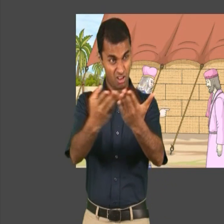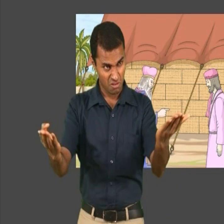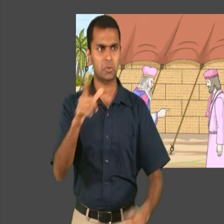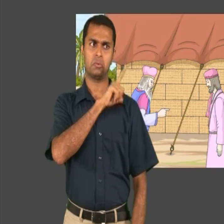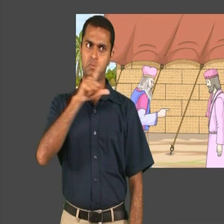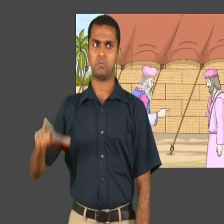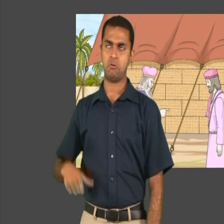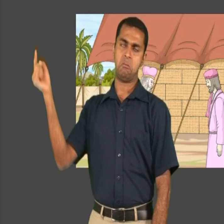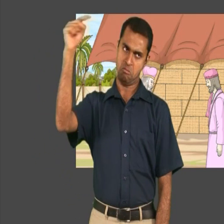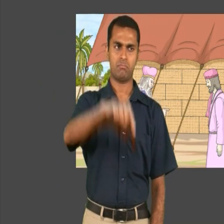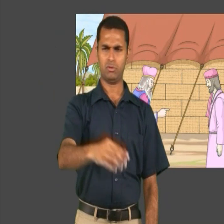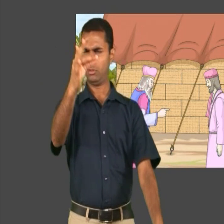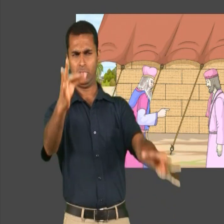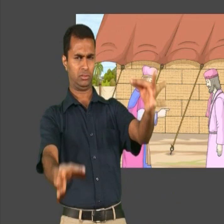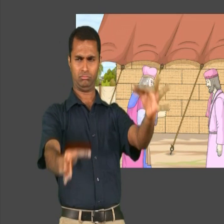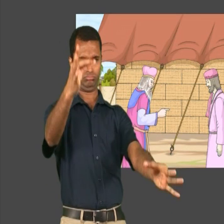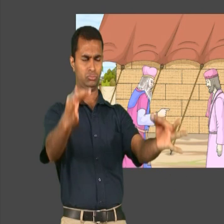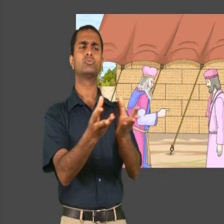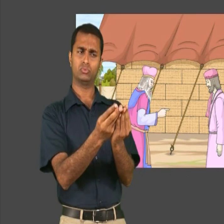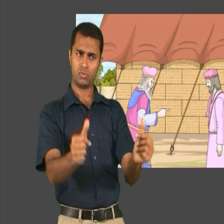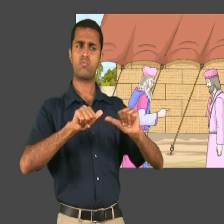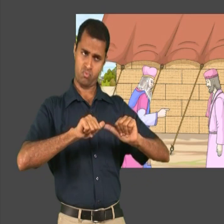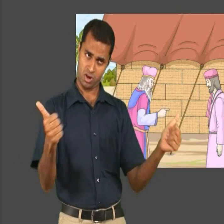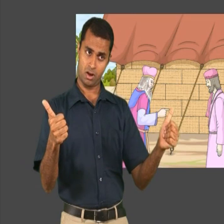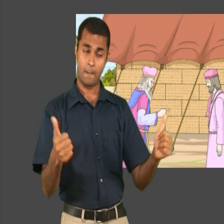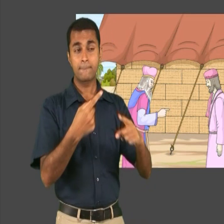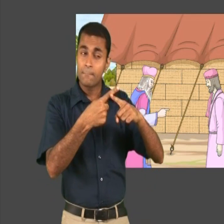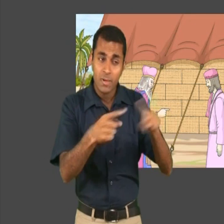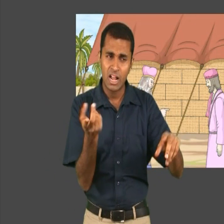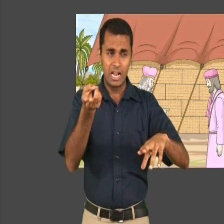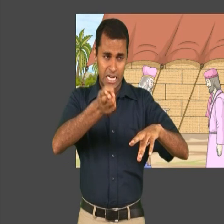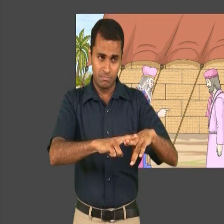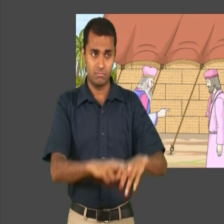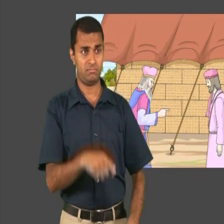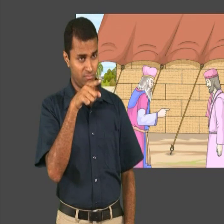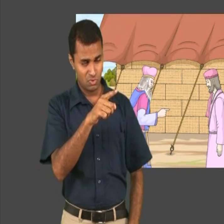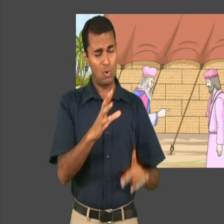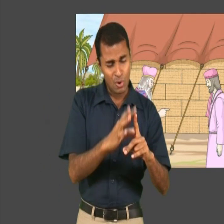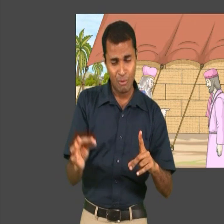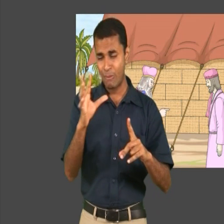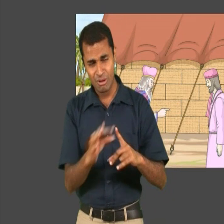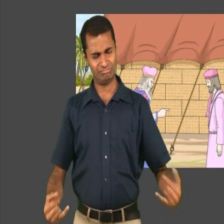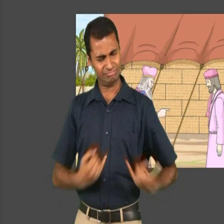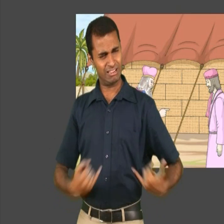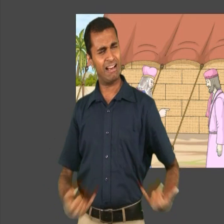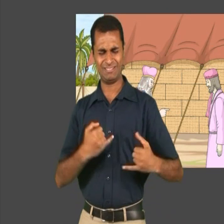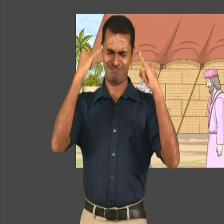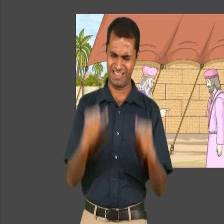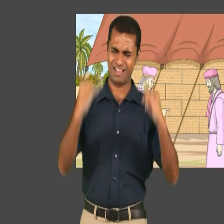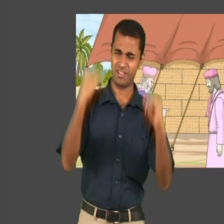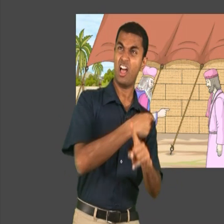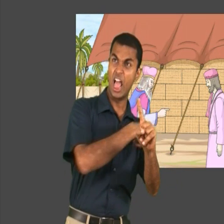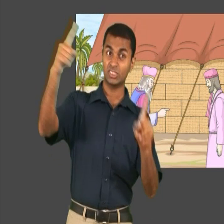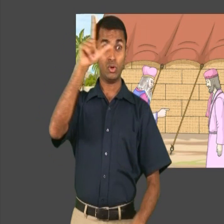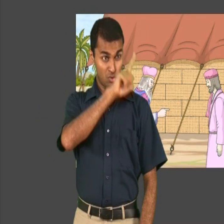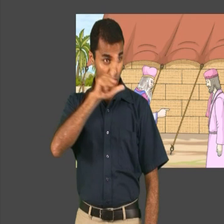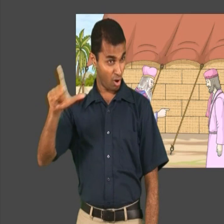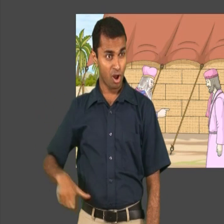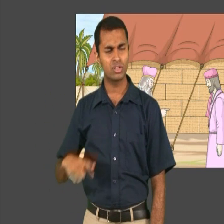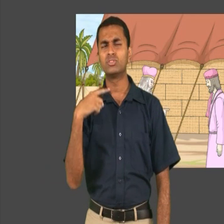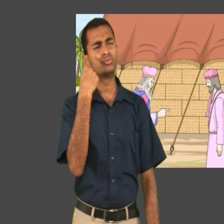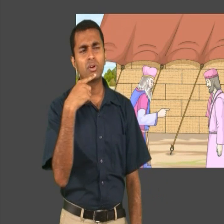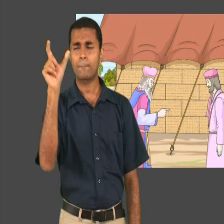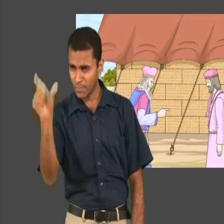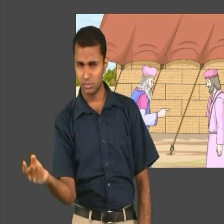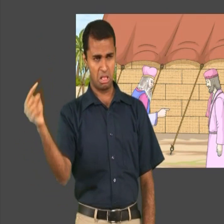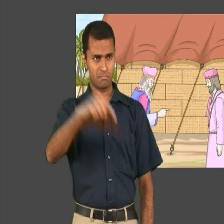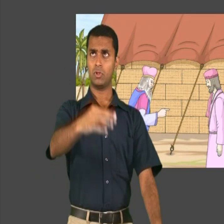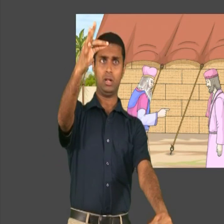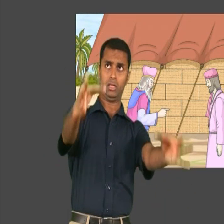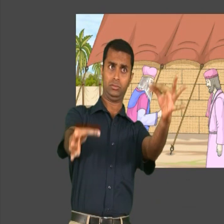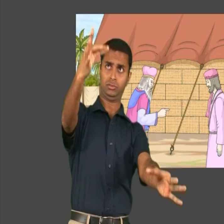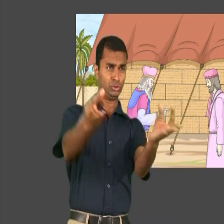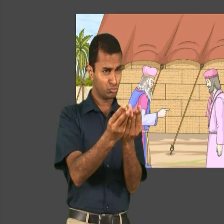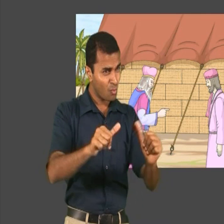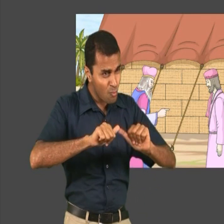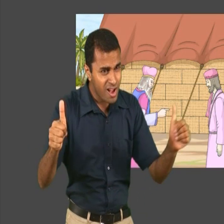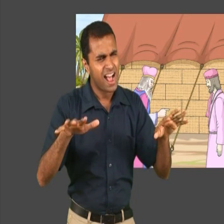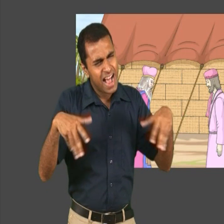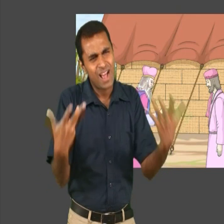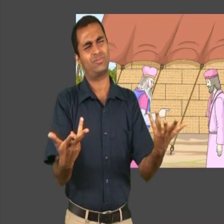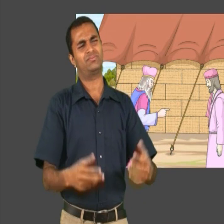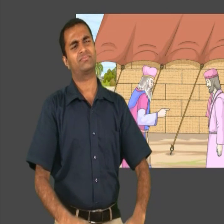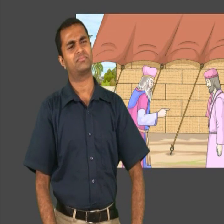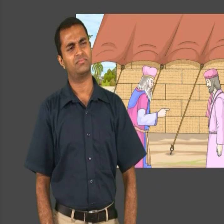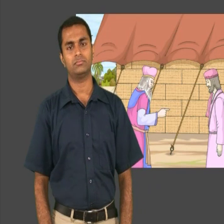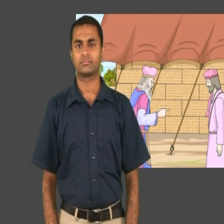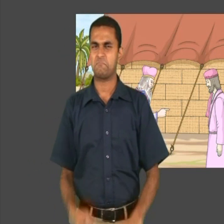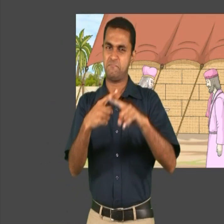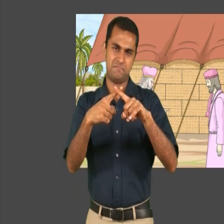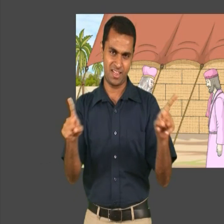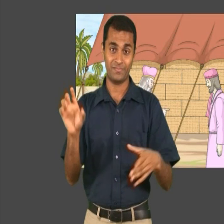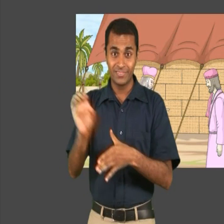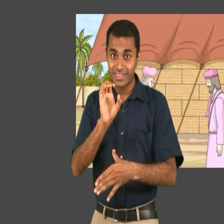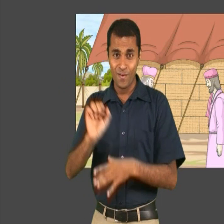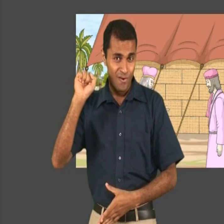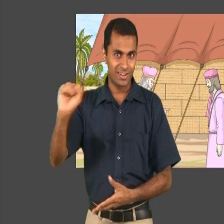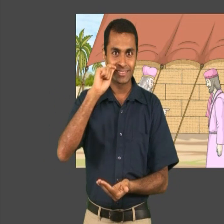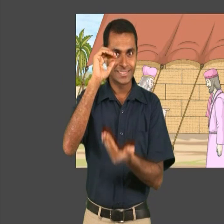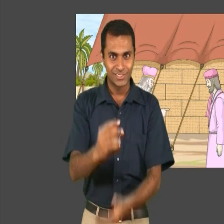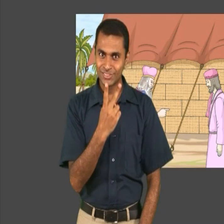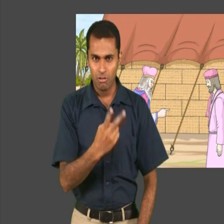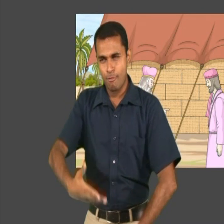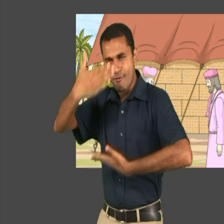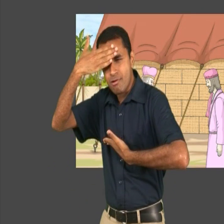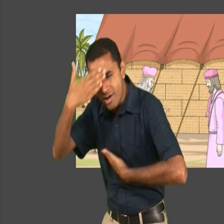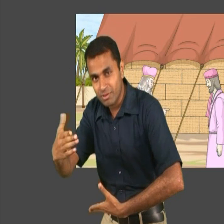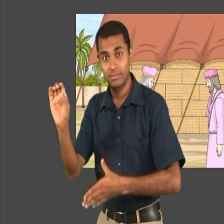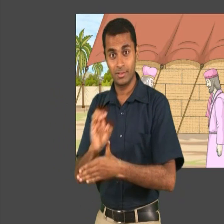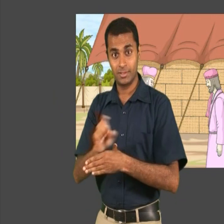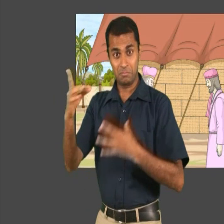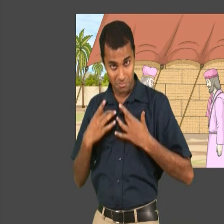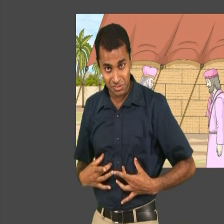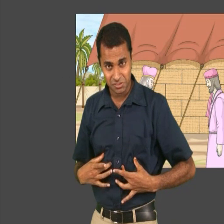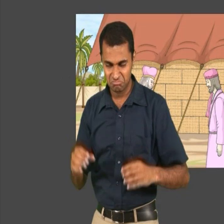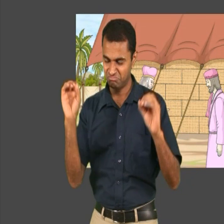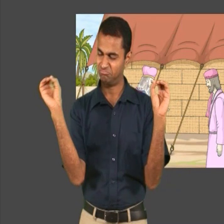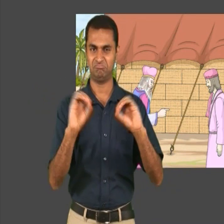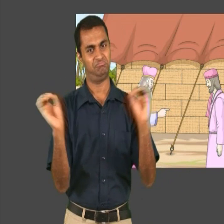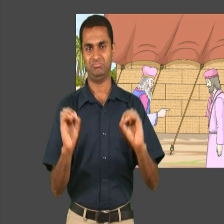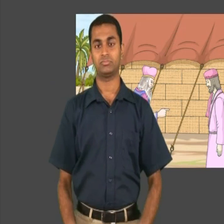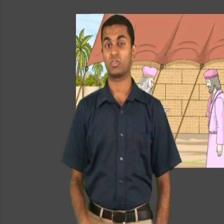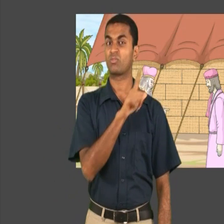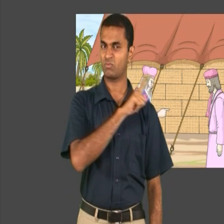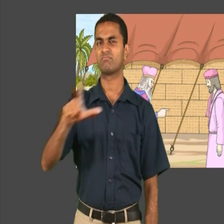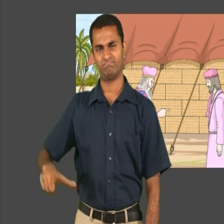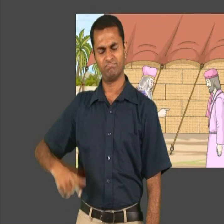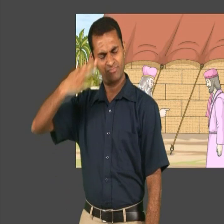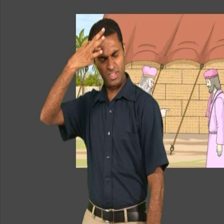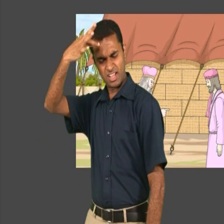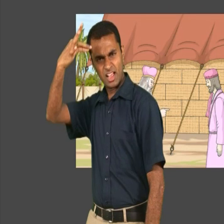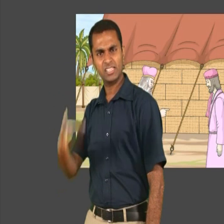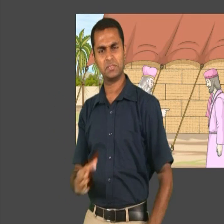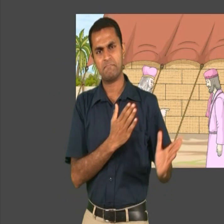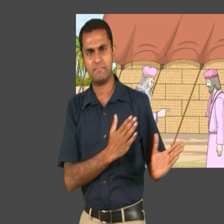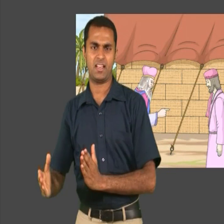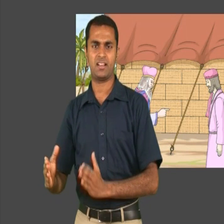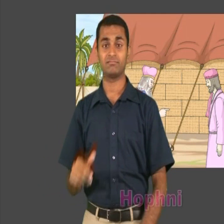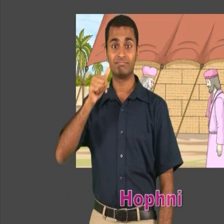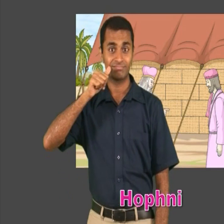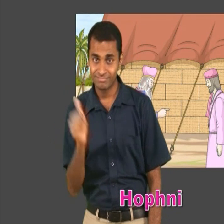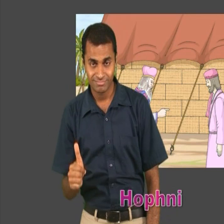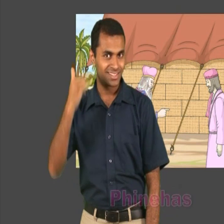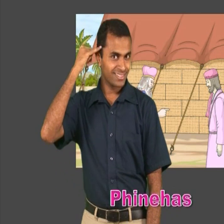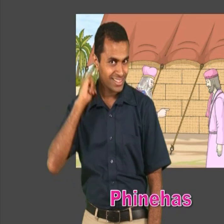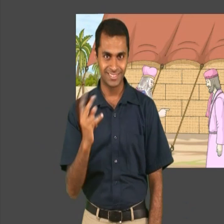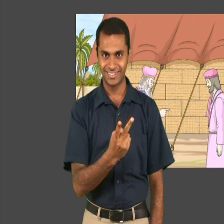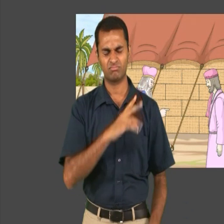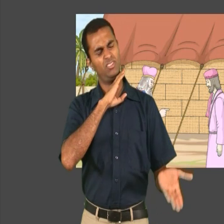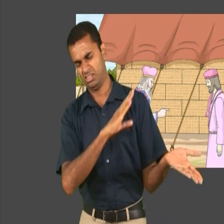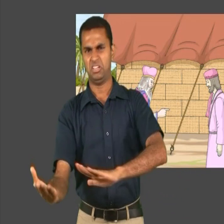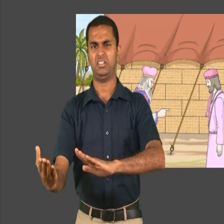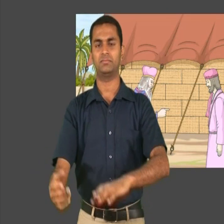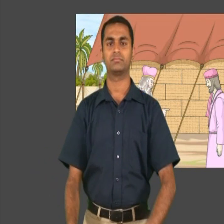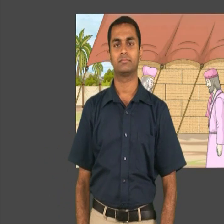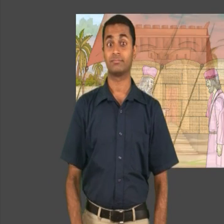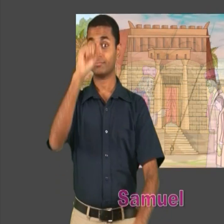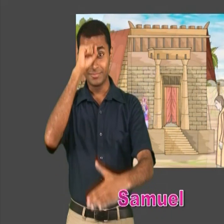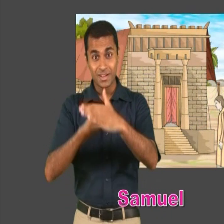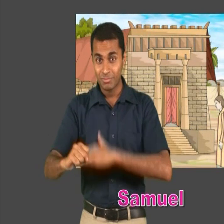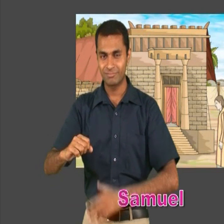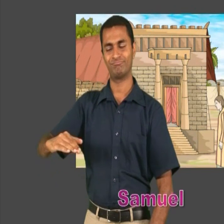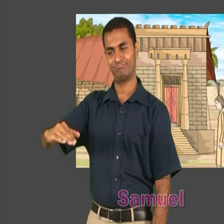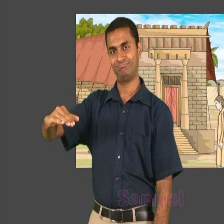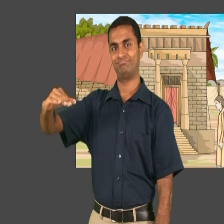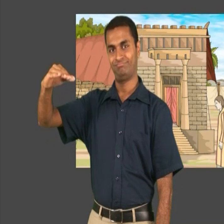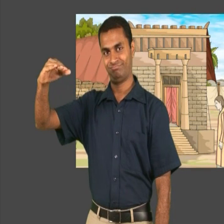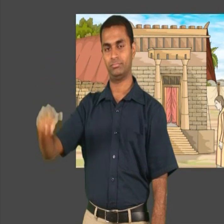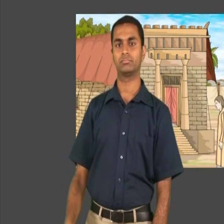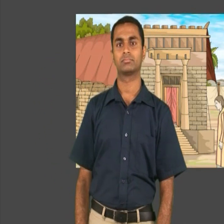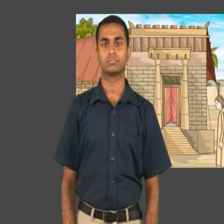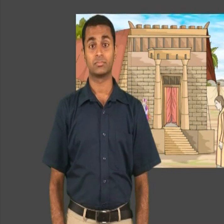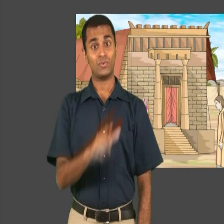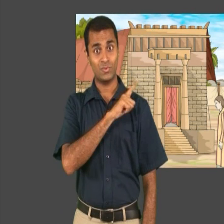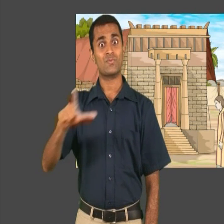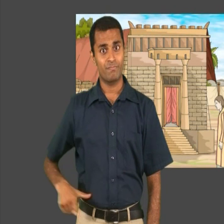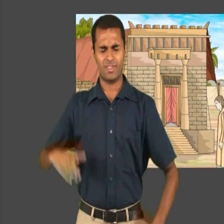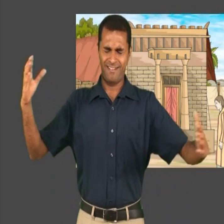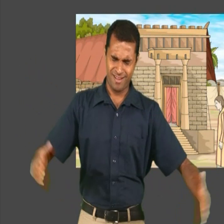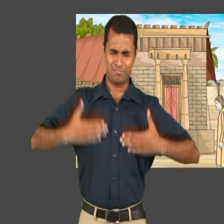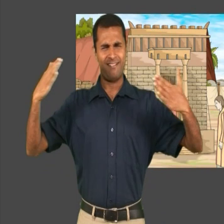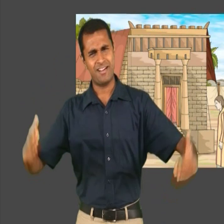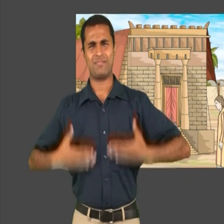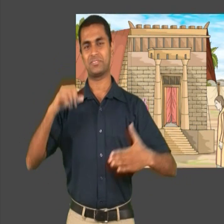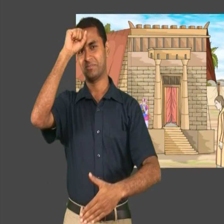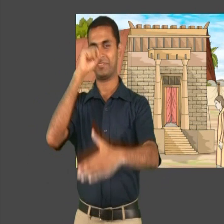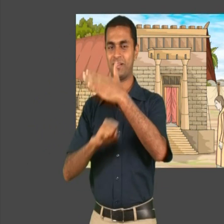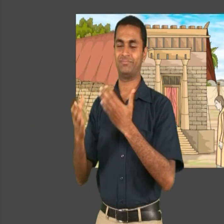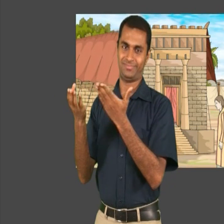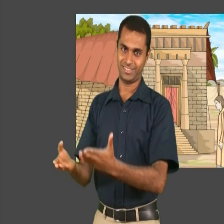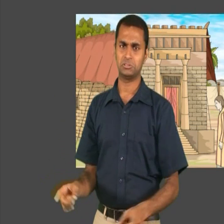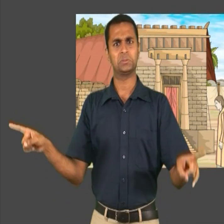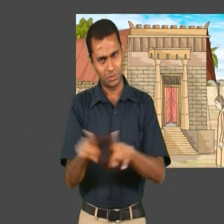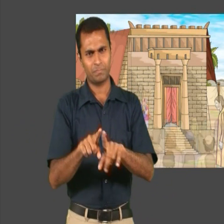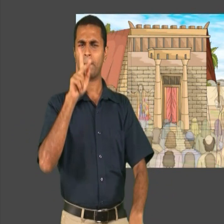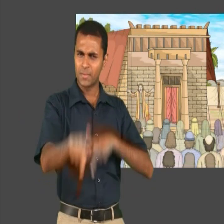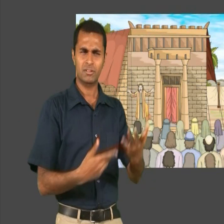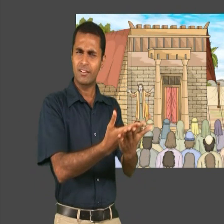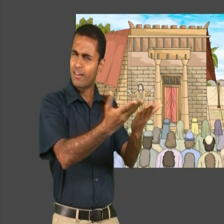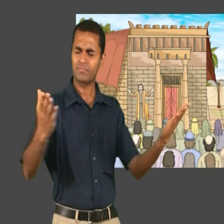If a man sins against another man, God can intercede for him; but if a man sins against the LORD, who can intercede for him?” But they would not listen to their father, since the LORD intended to put them to death.